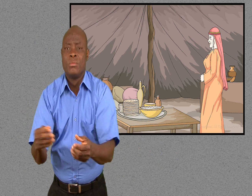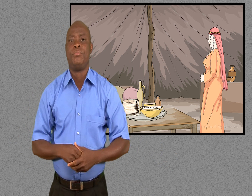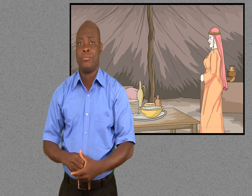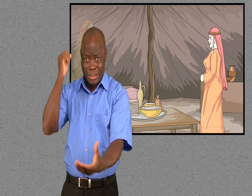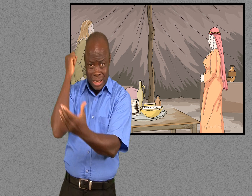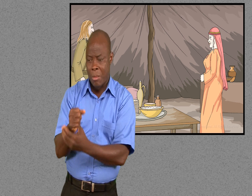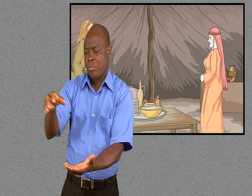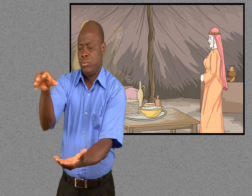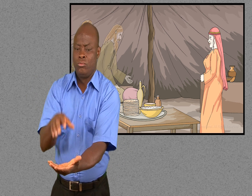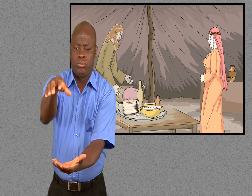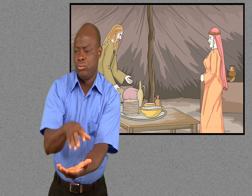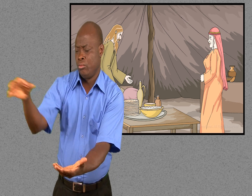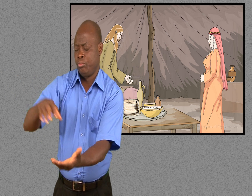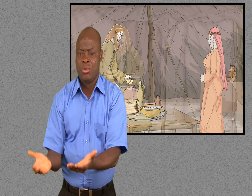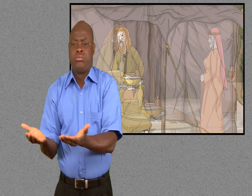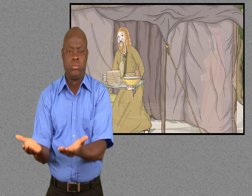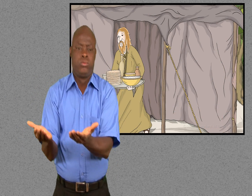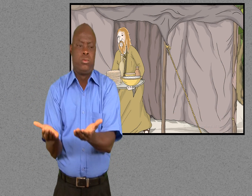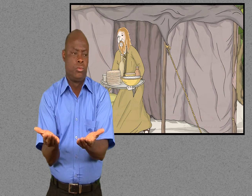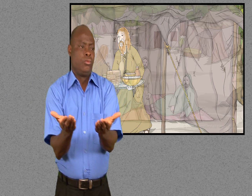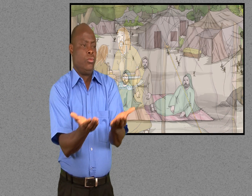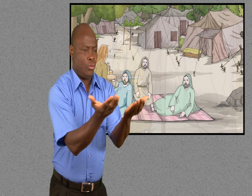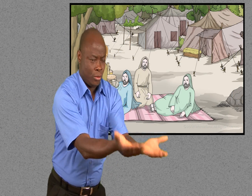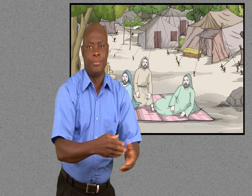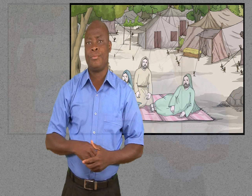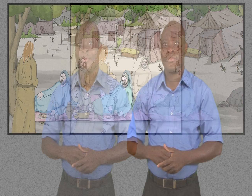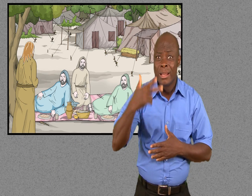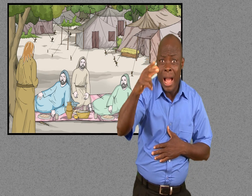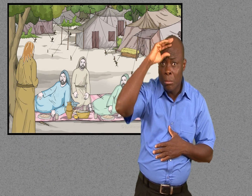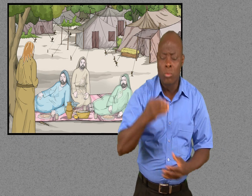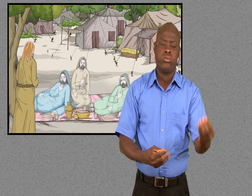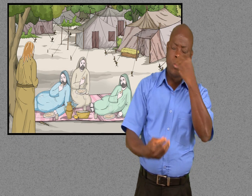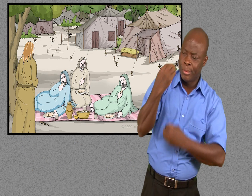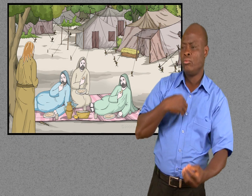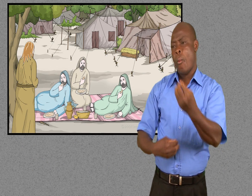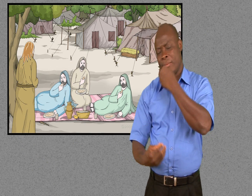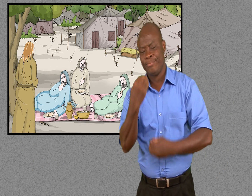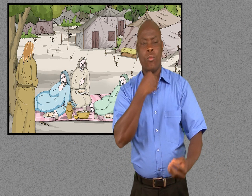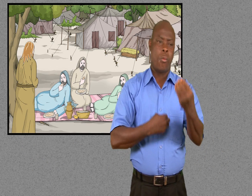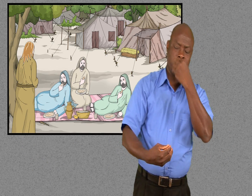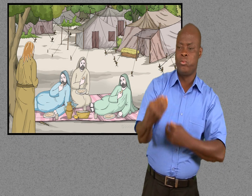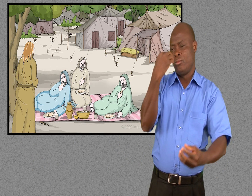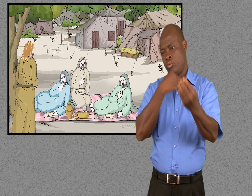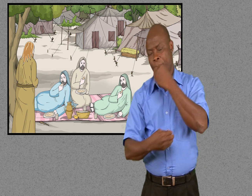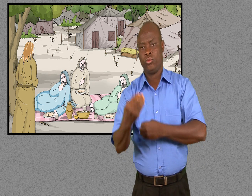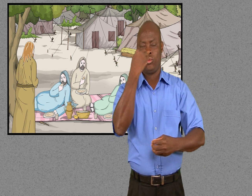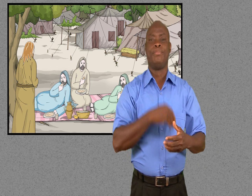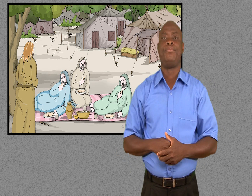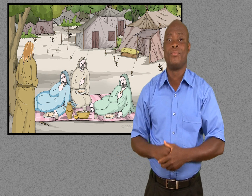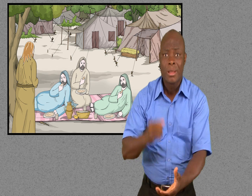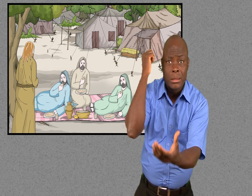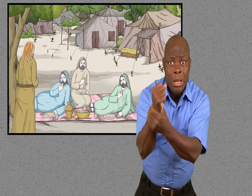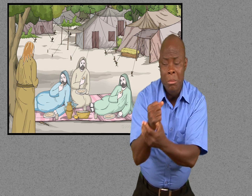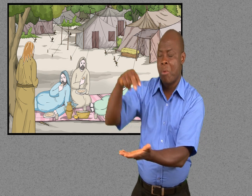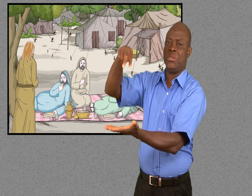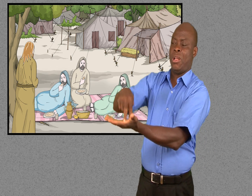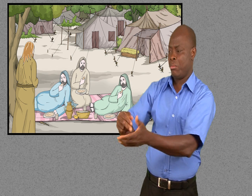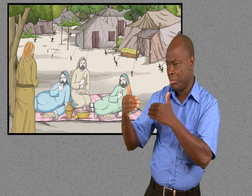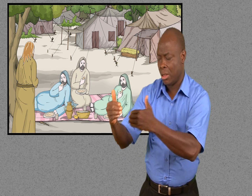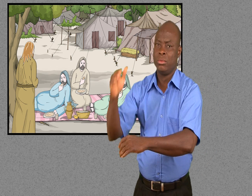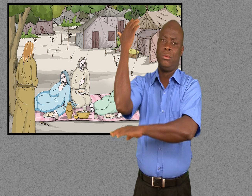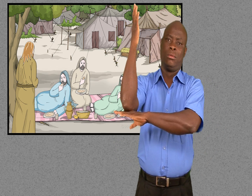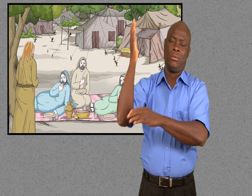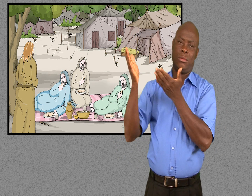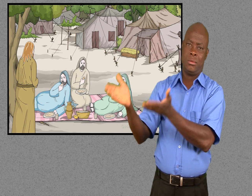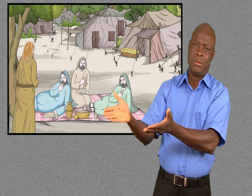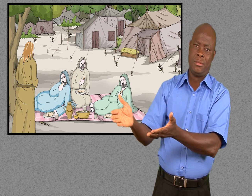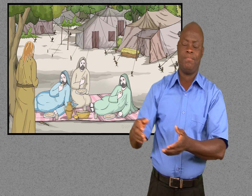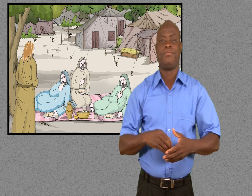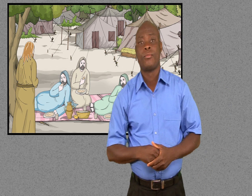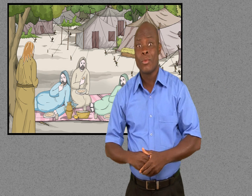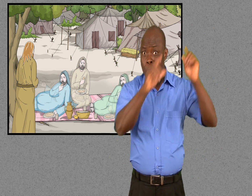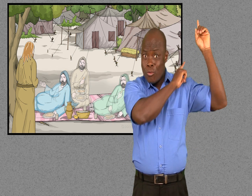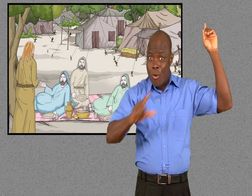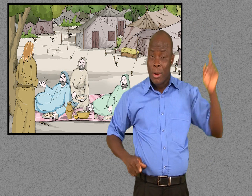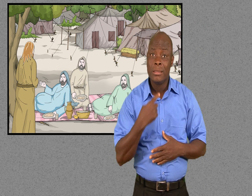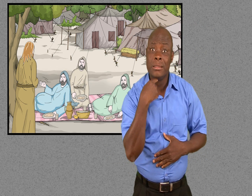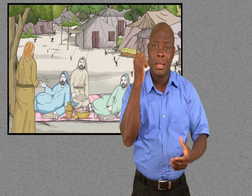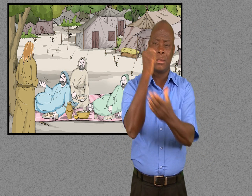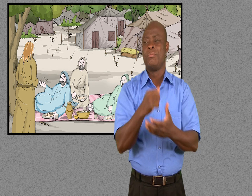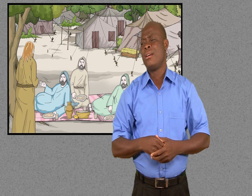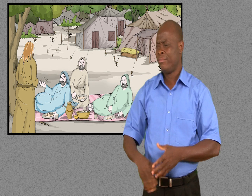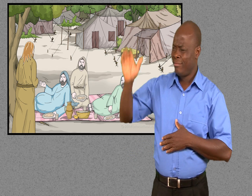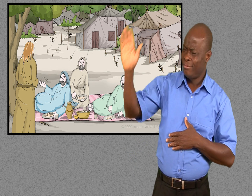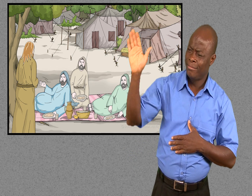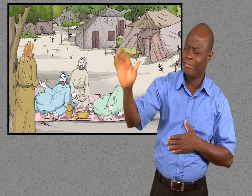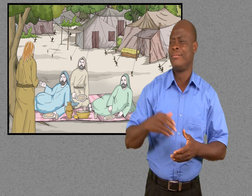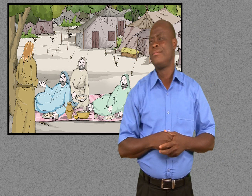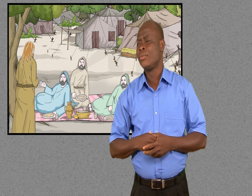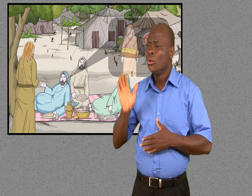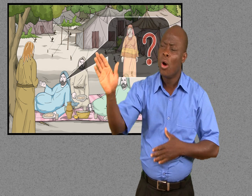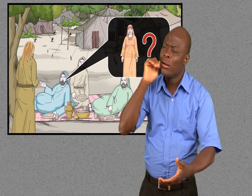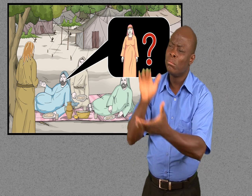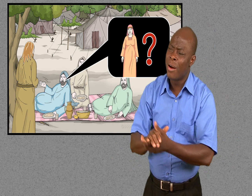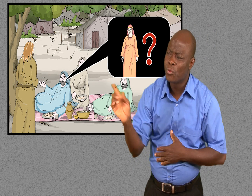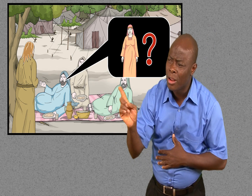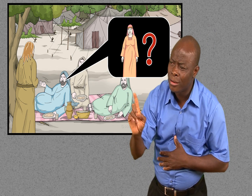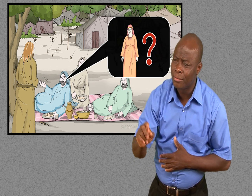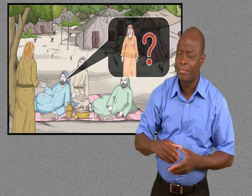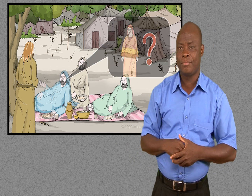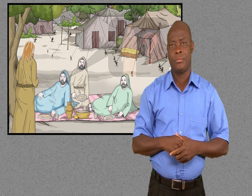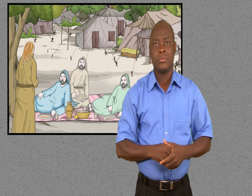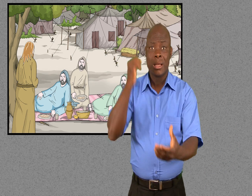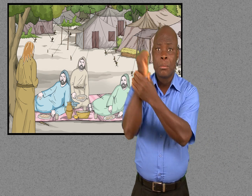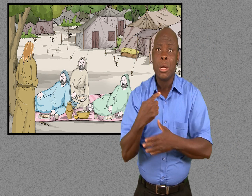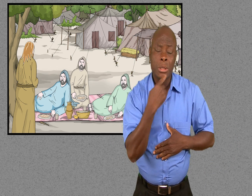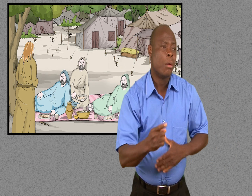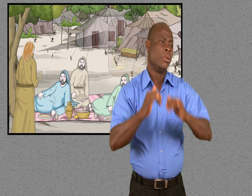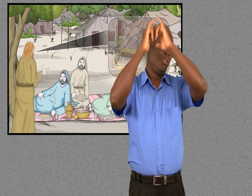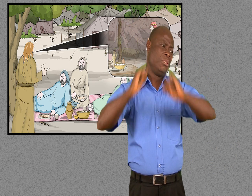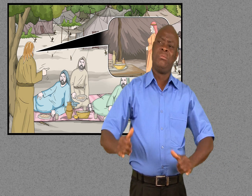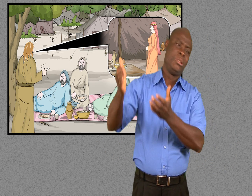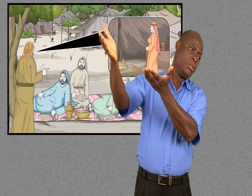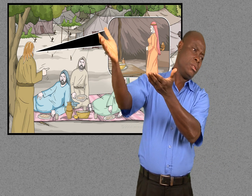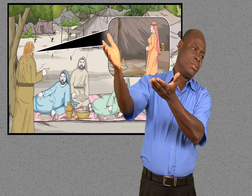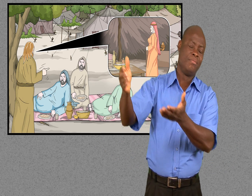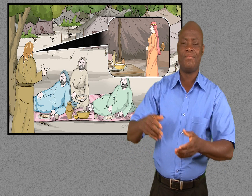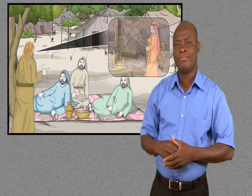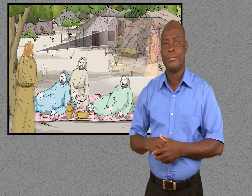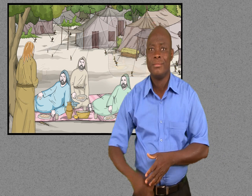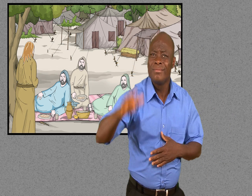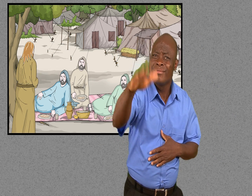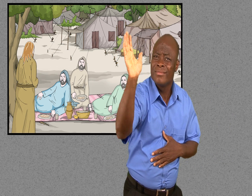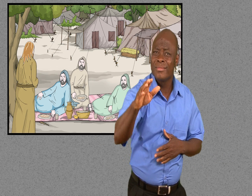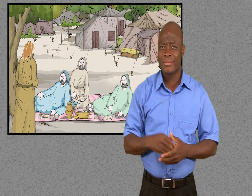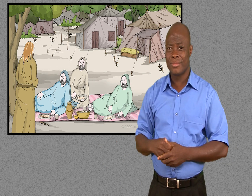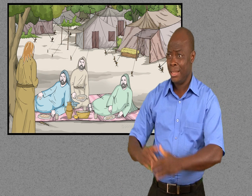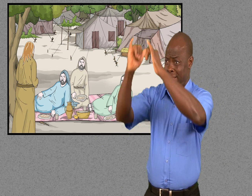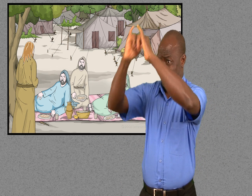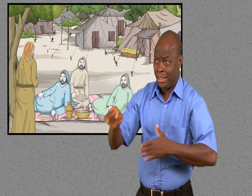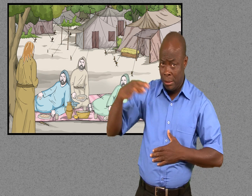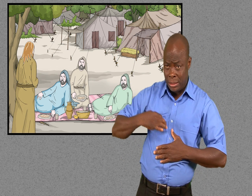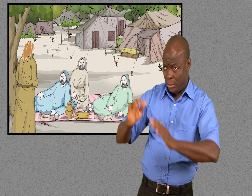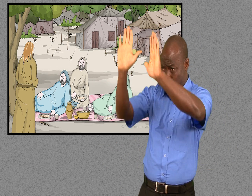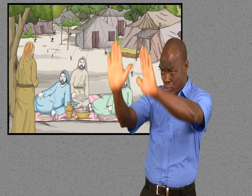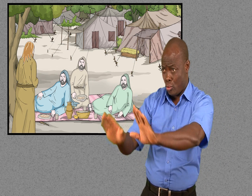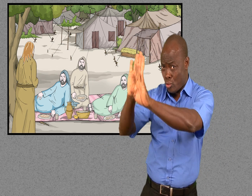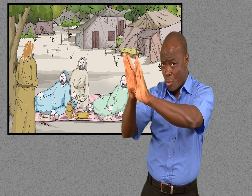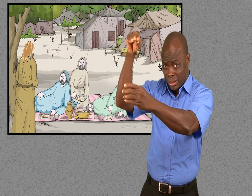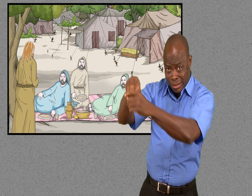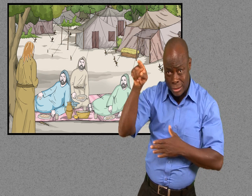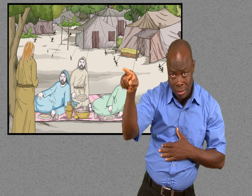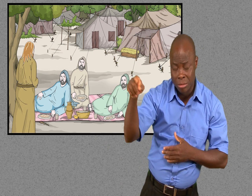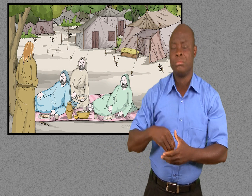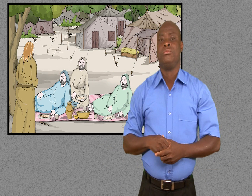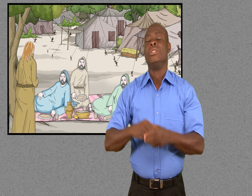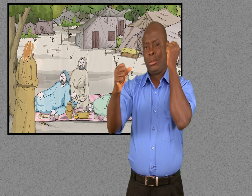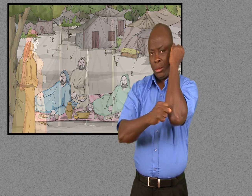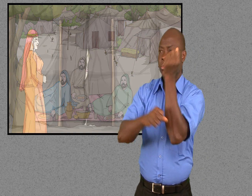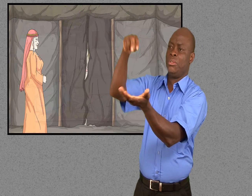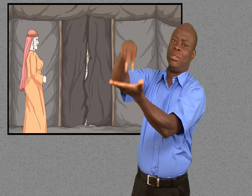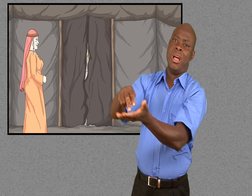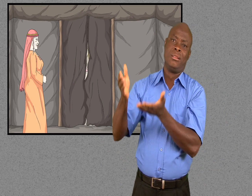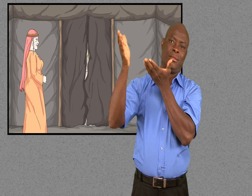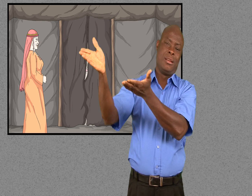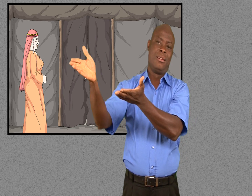Then Abraham brought curds and milk and the calf that had been prepared, and he set them before the men and stood by them under the tree as they ate.